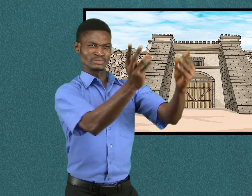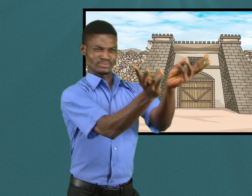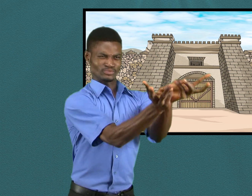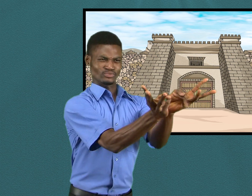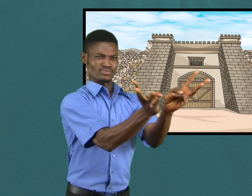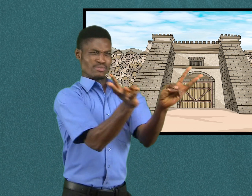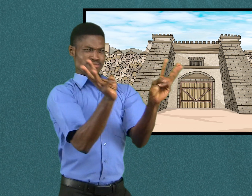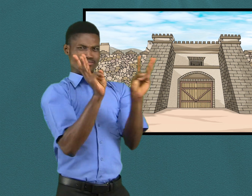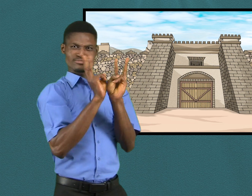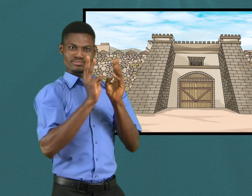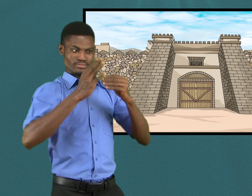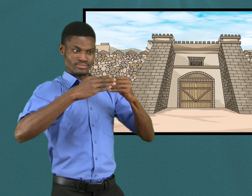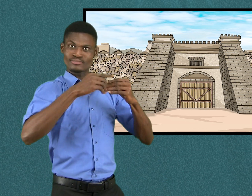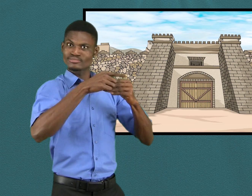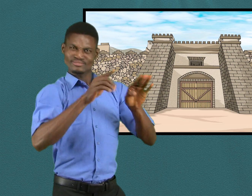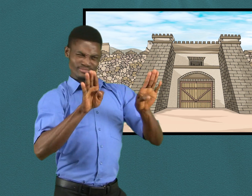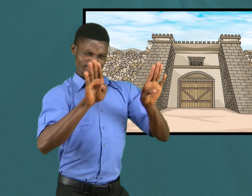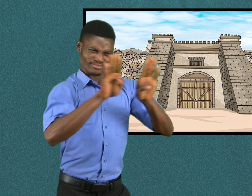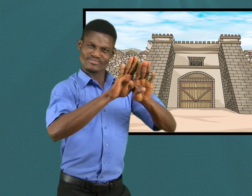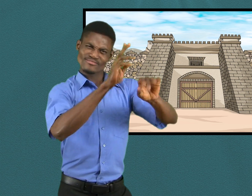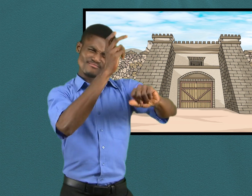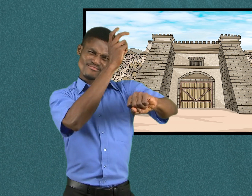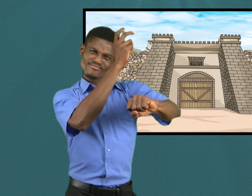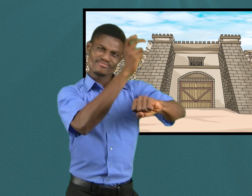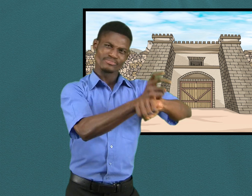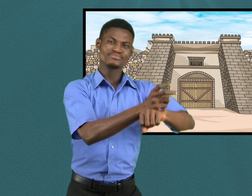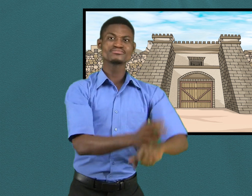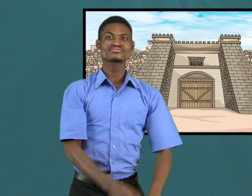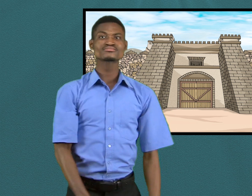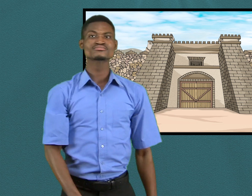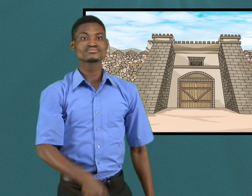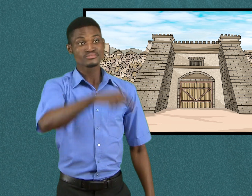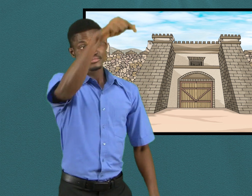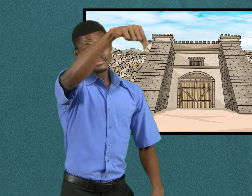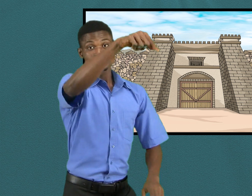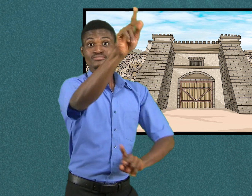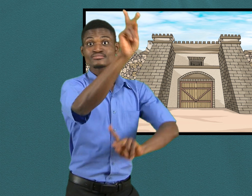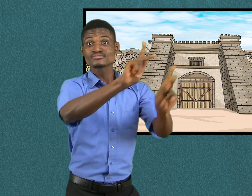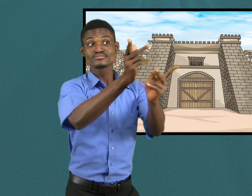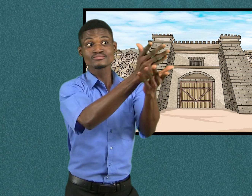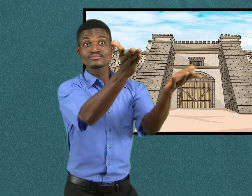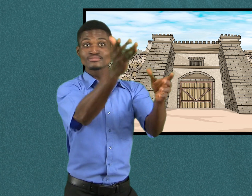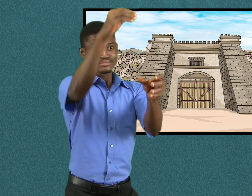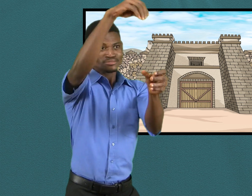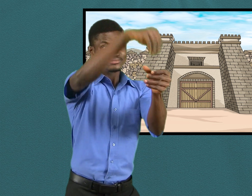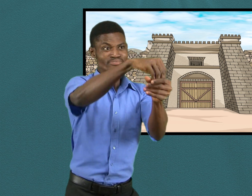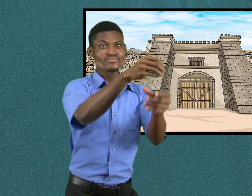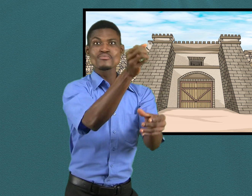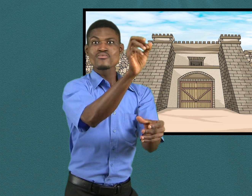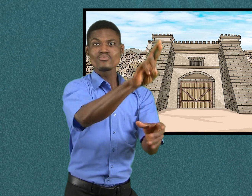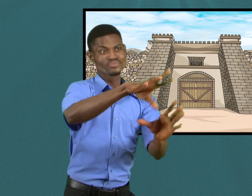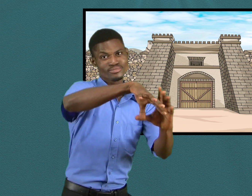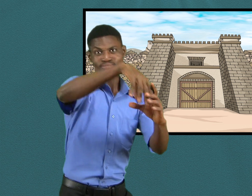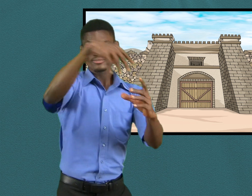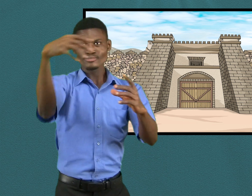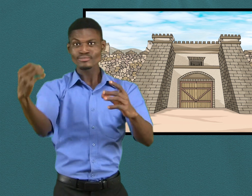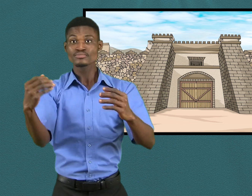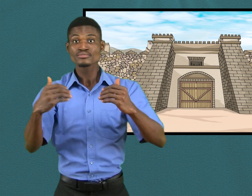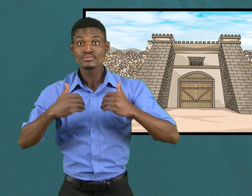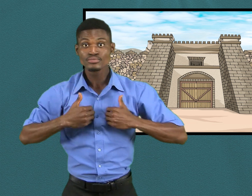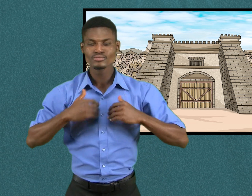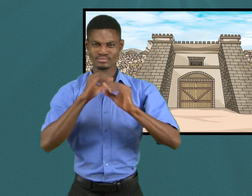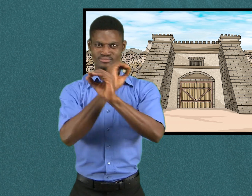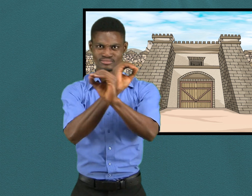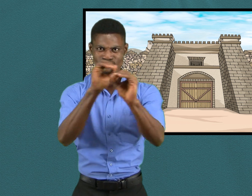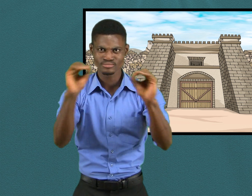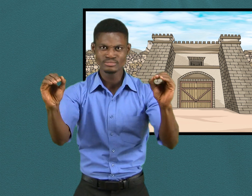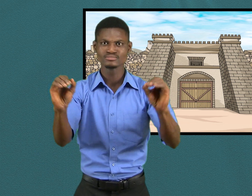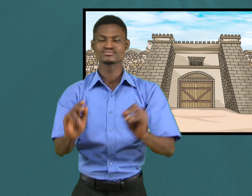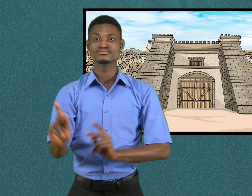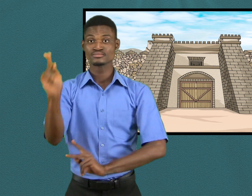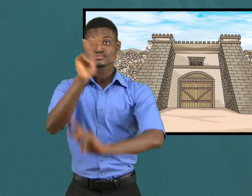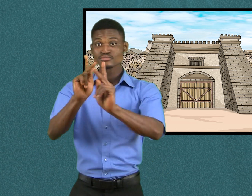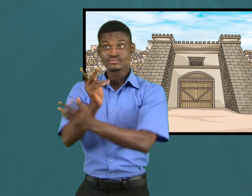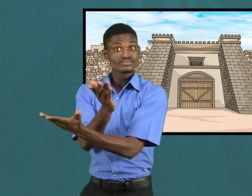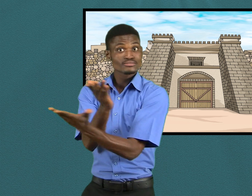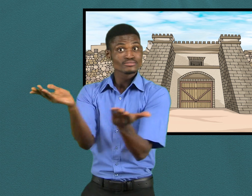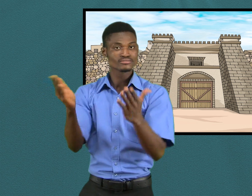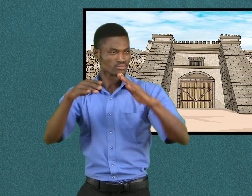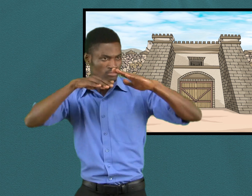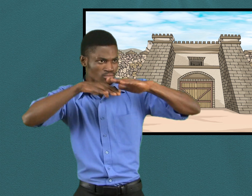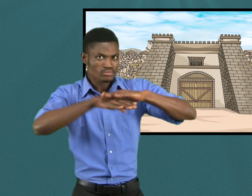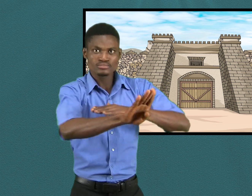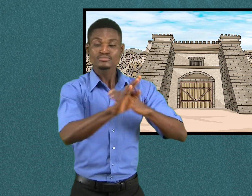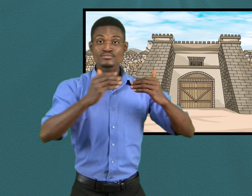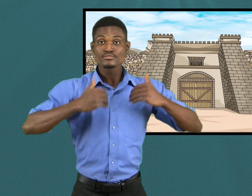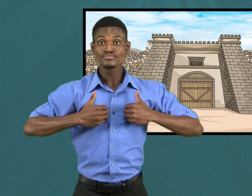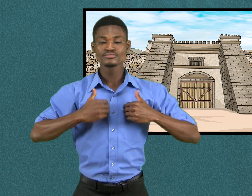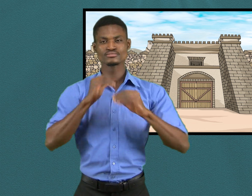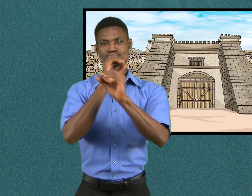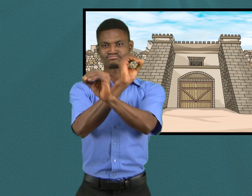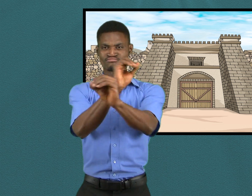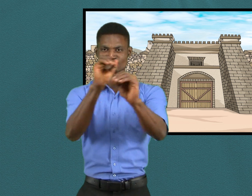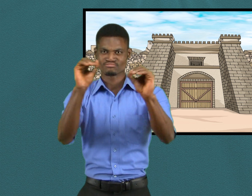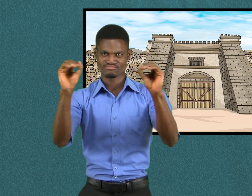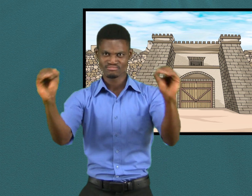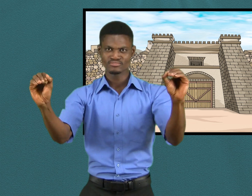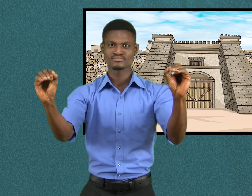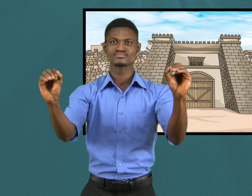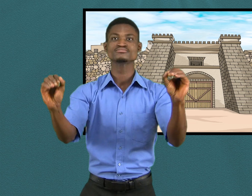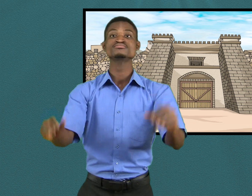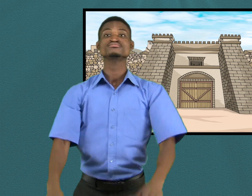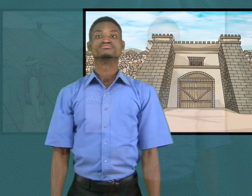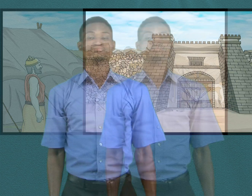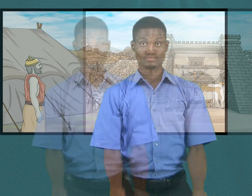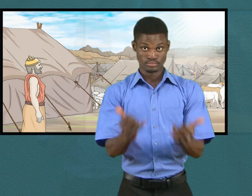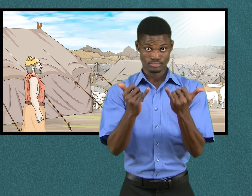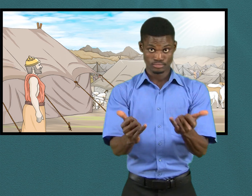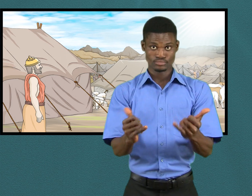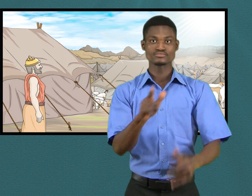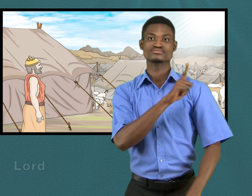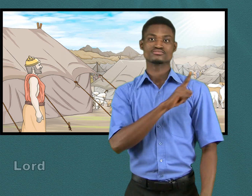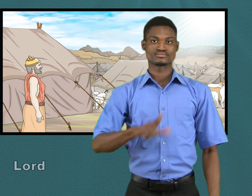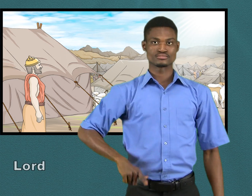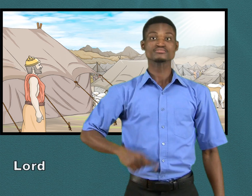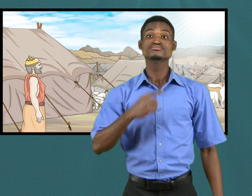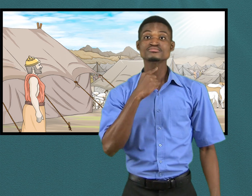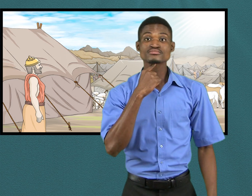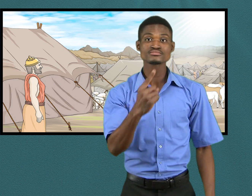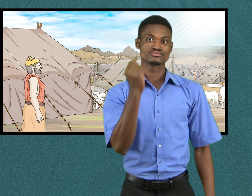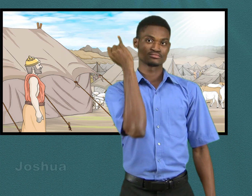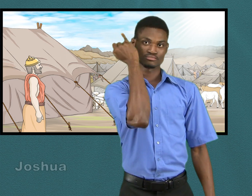No one went out and no one came in.